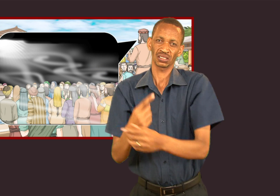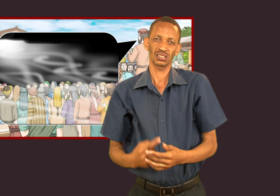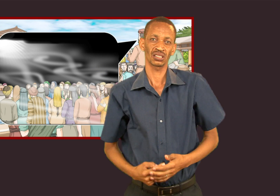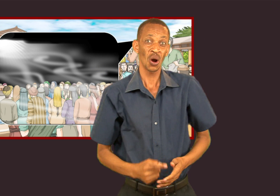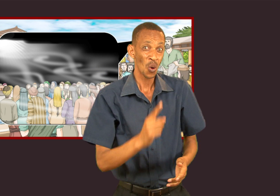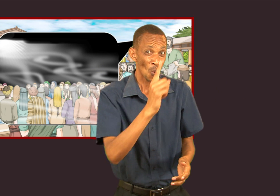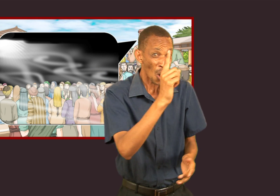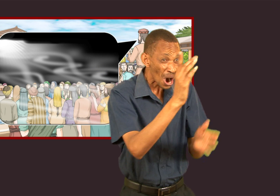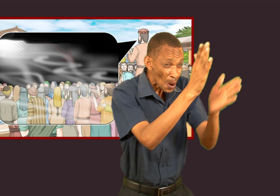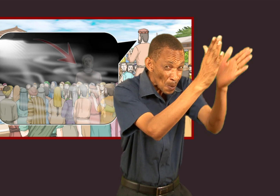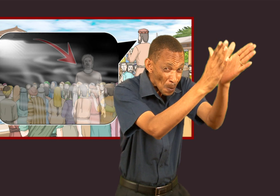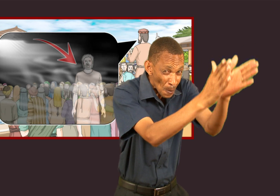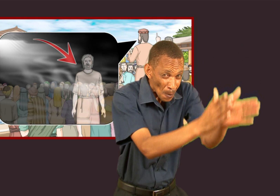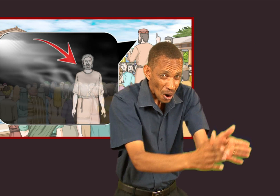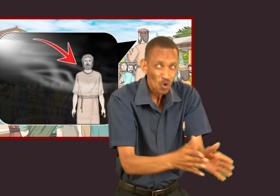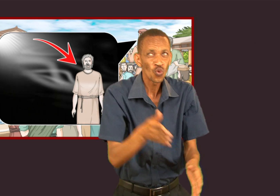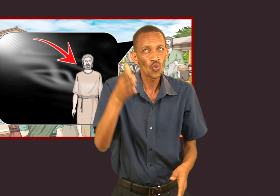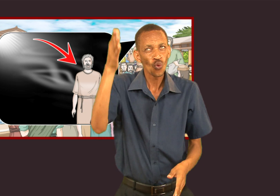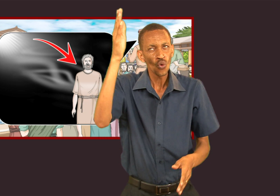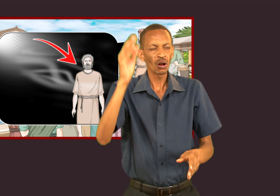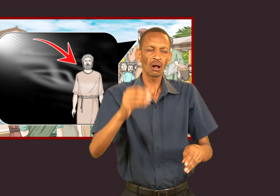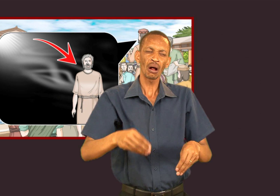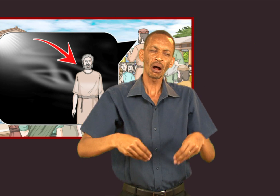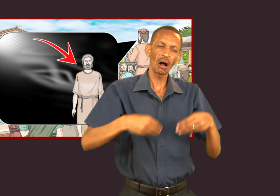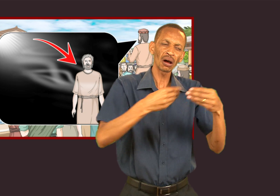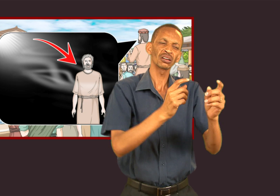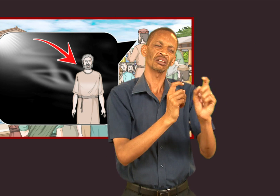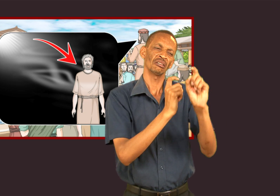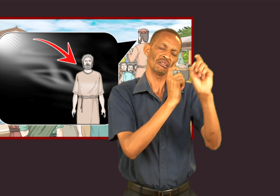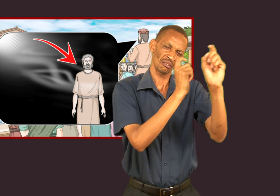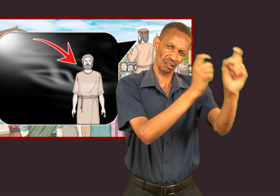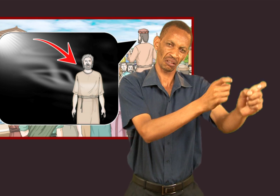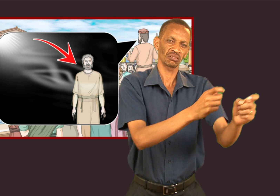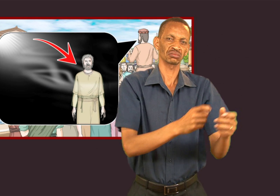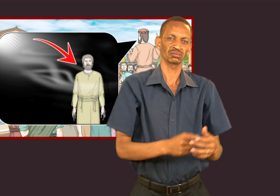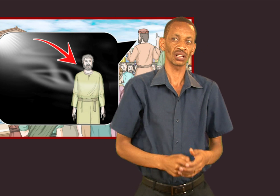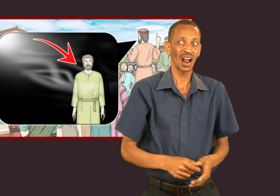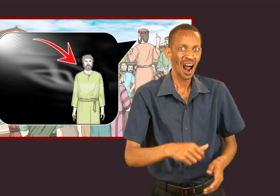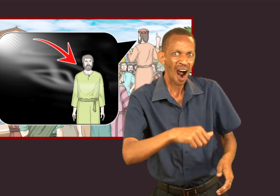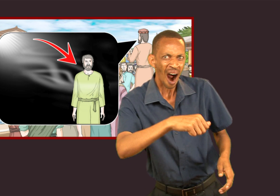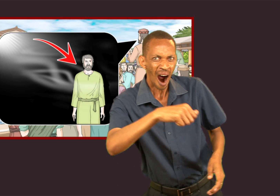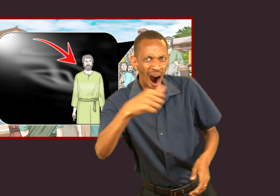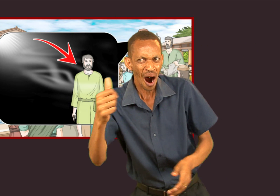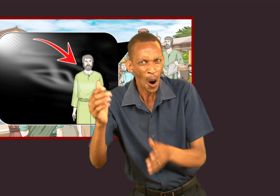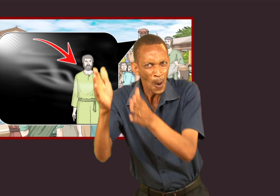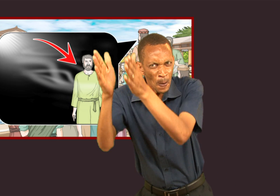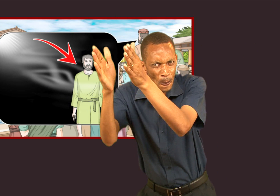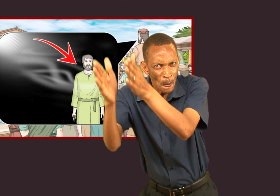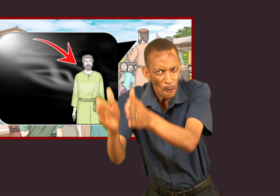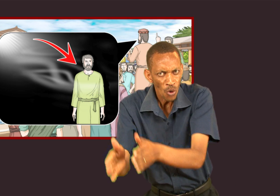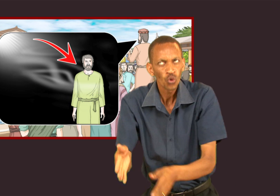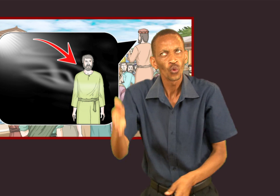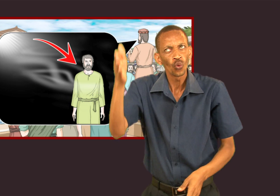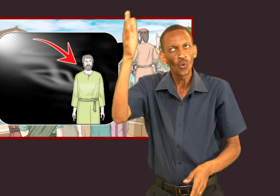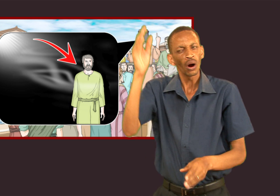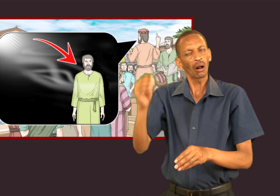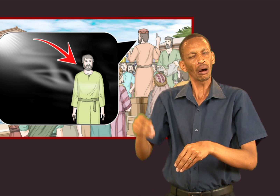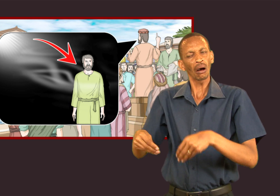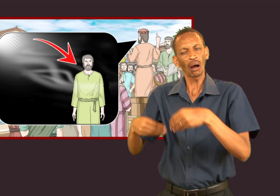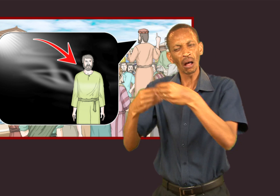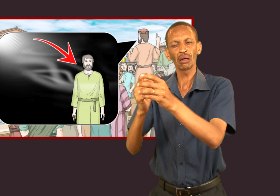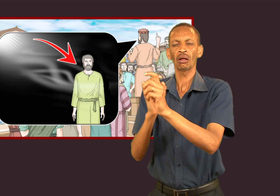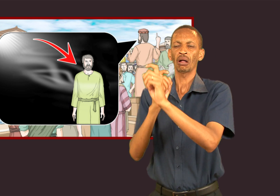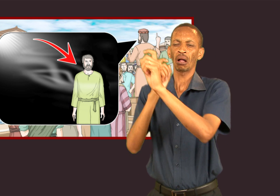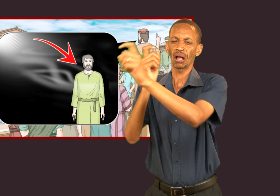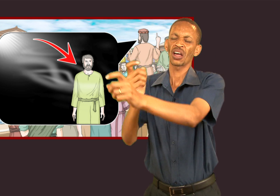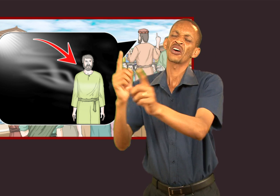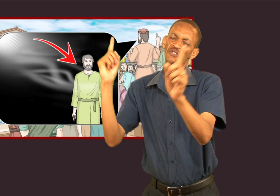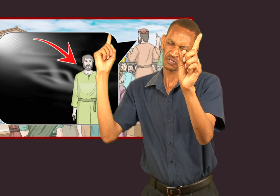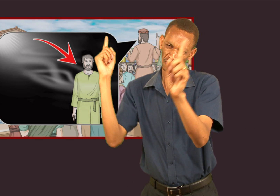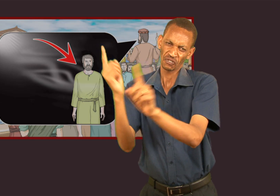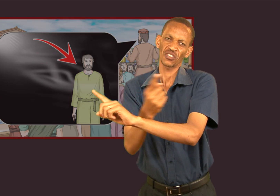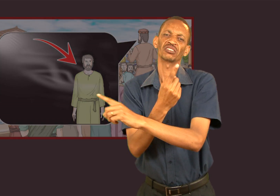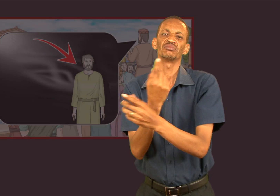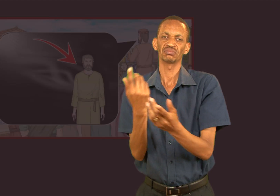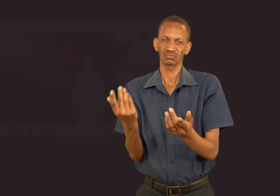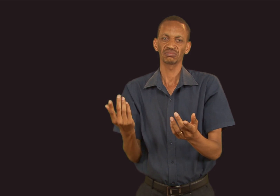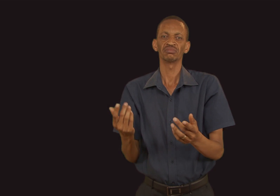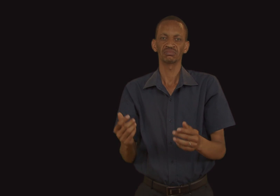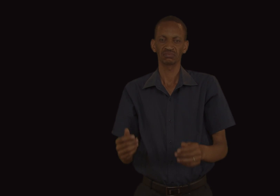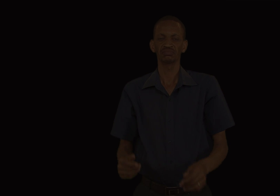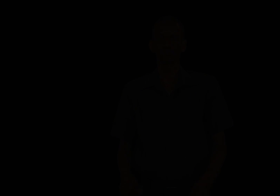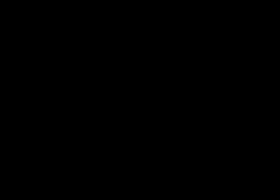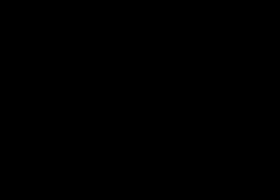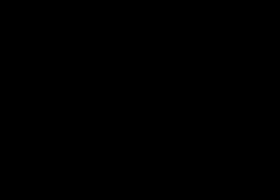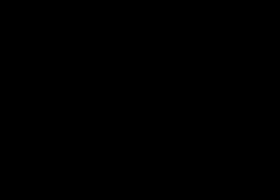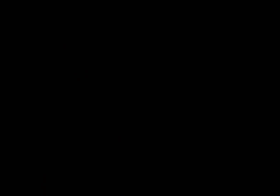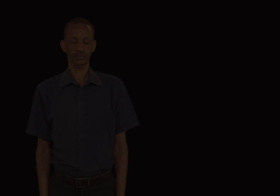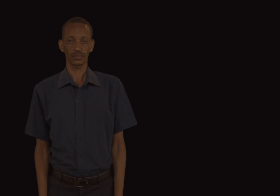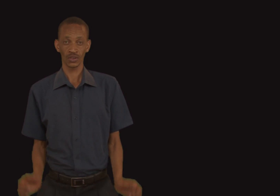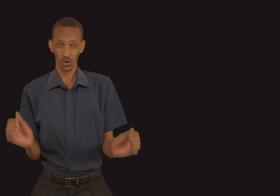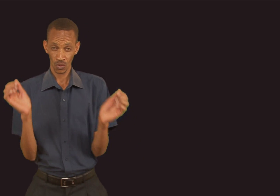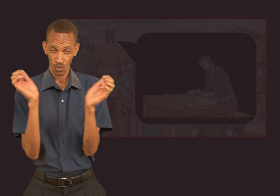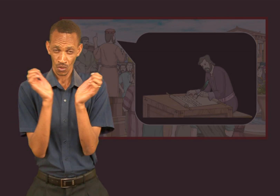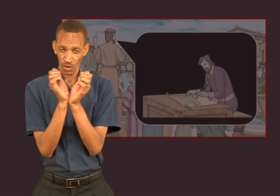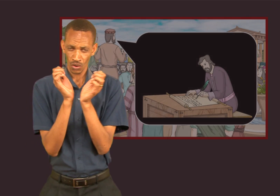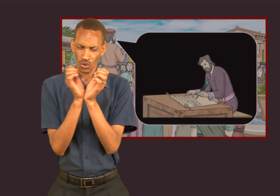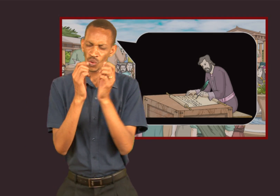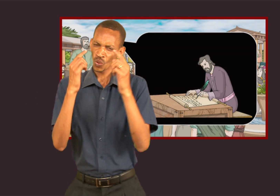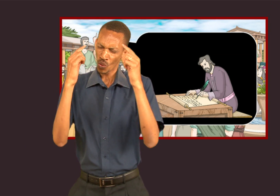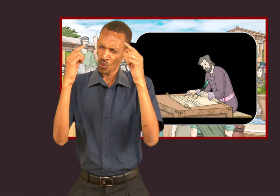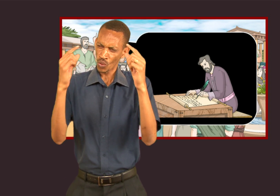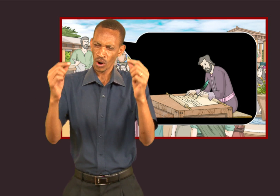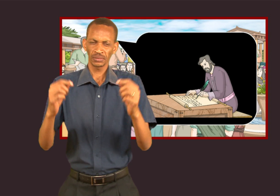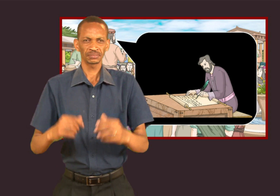one has this gift, another has that.